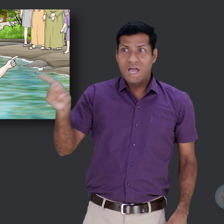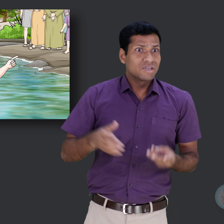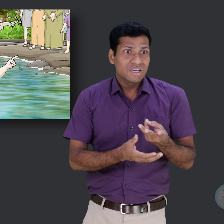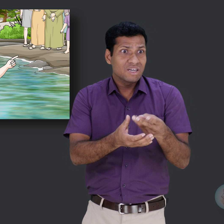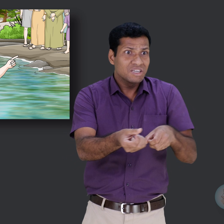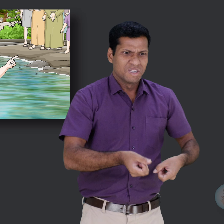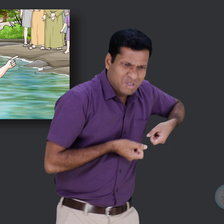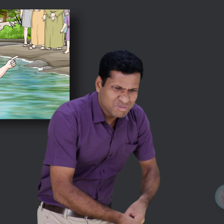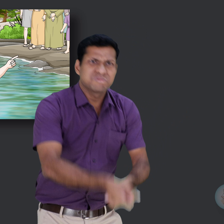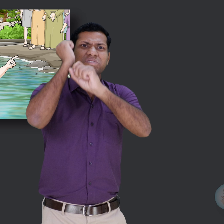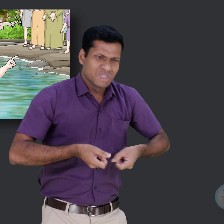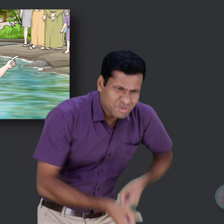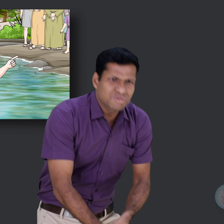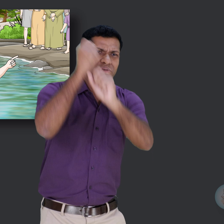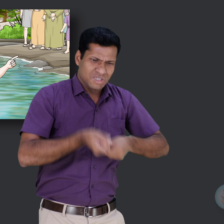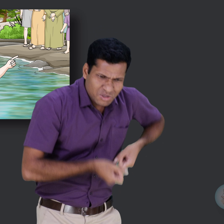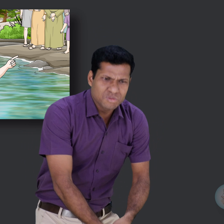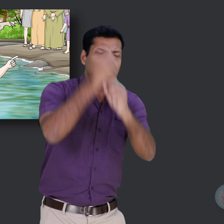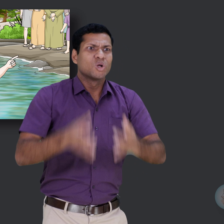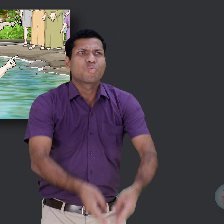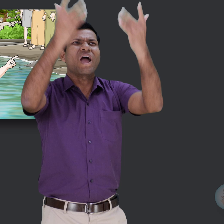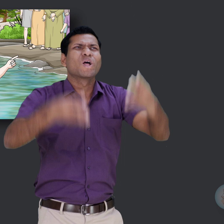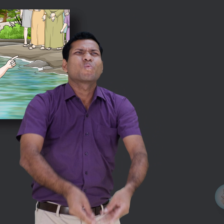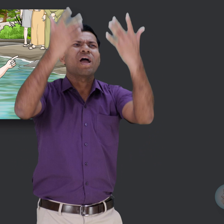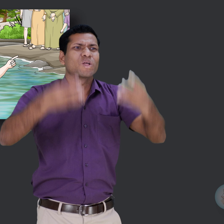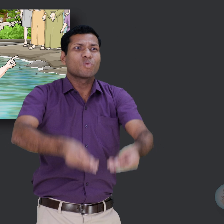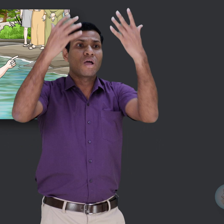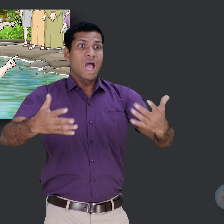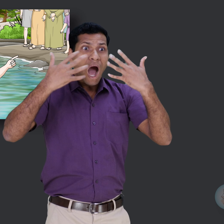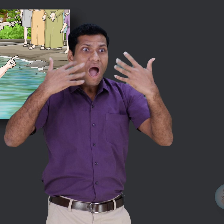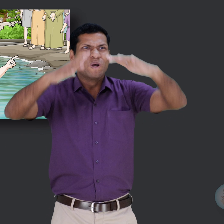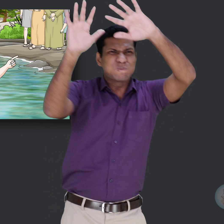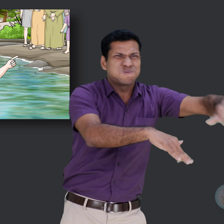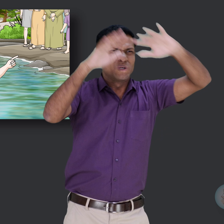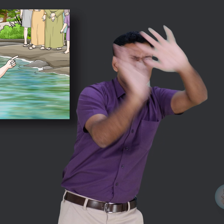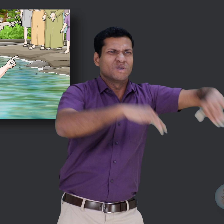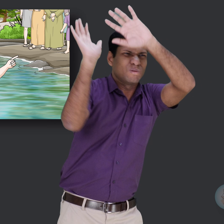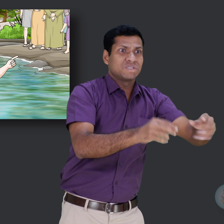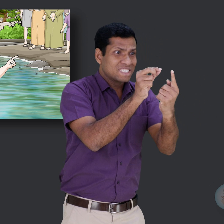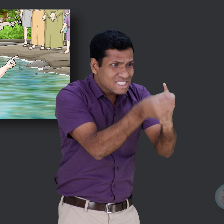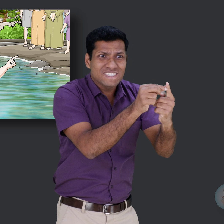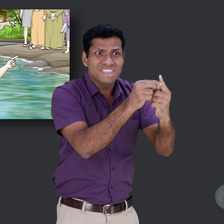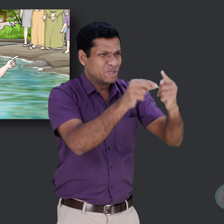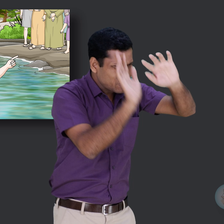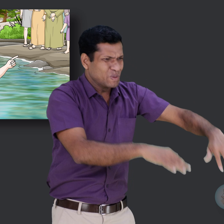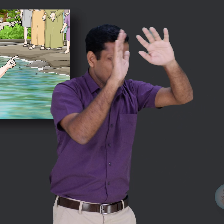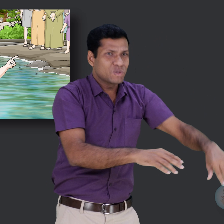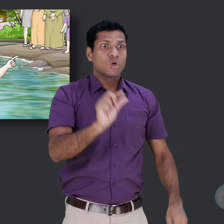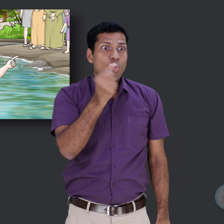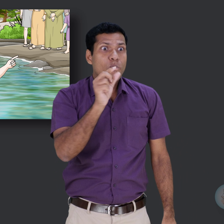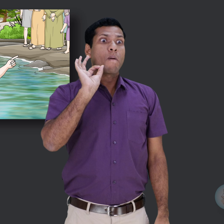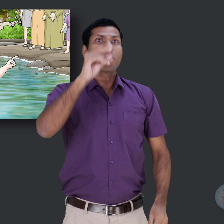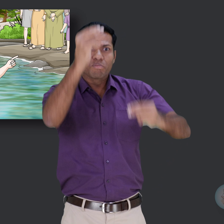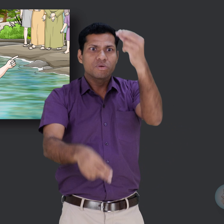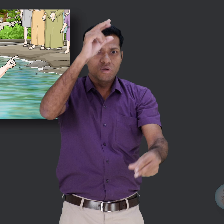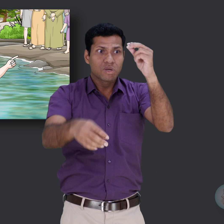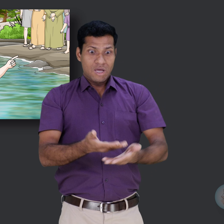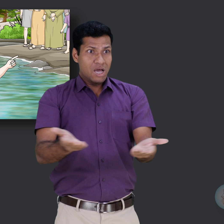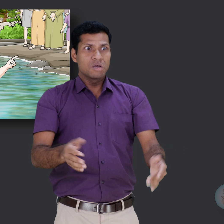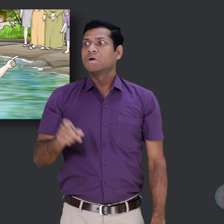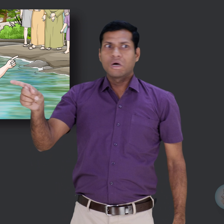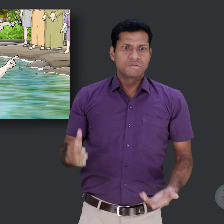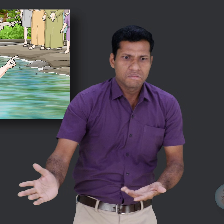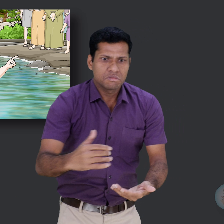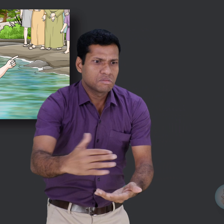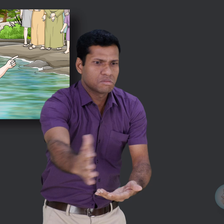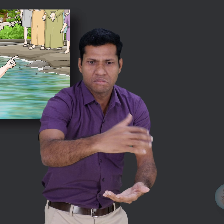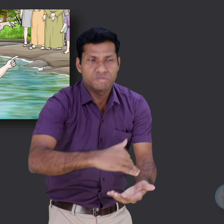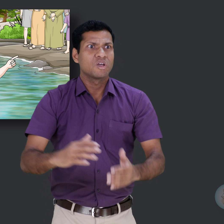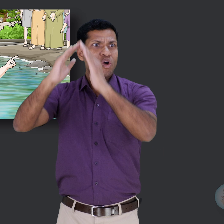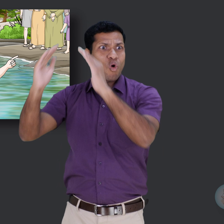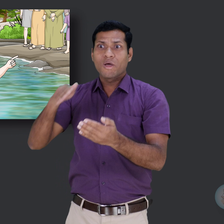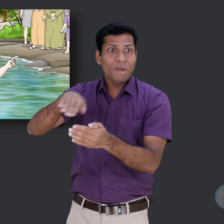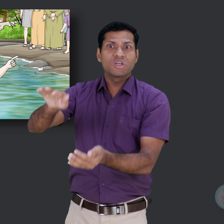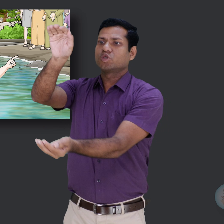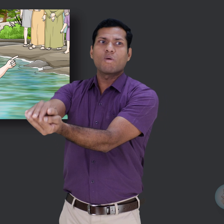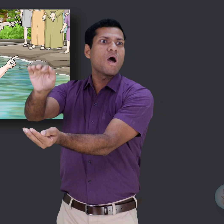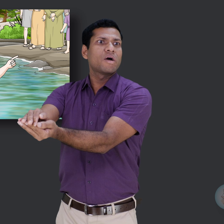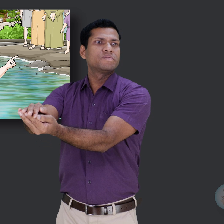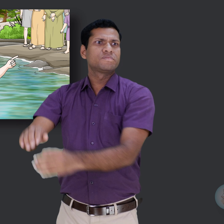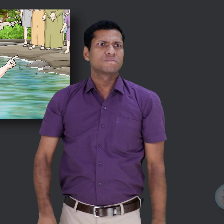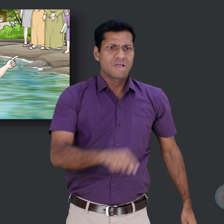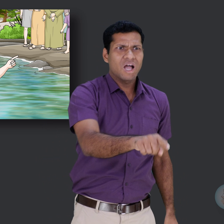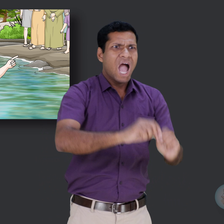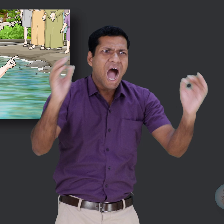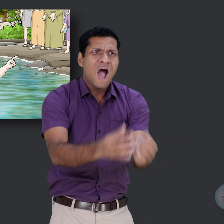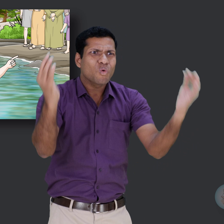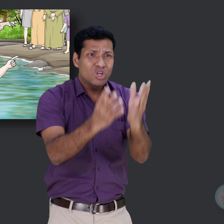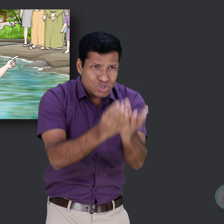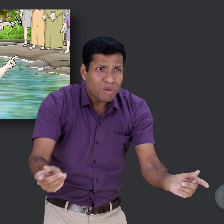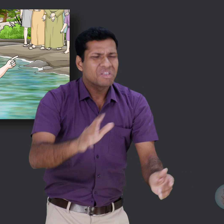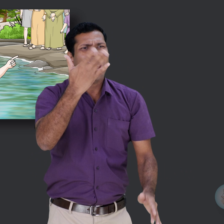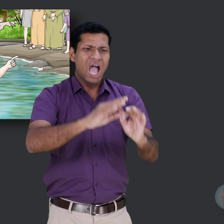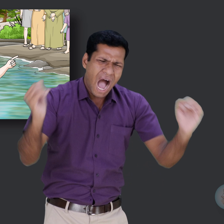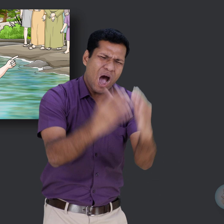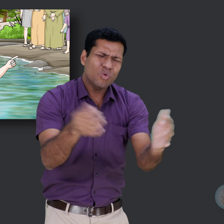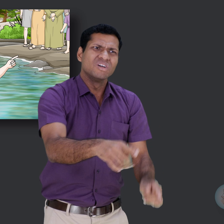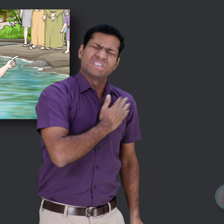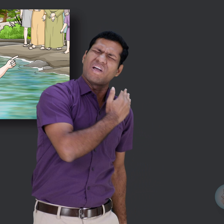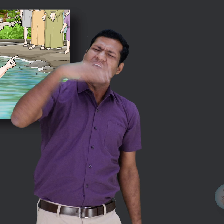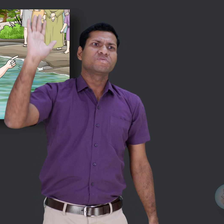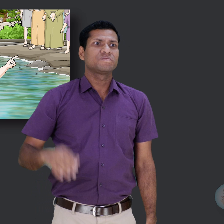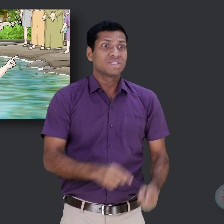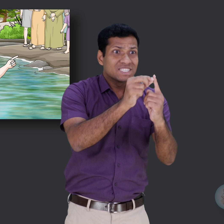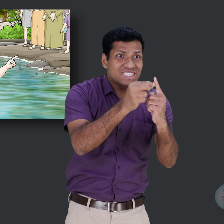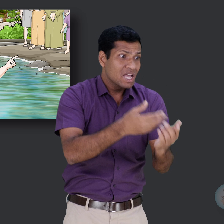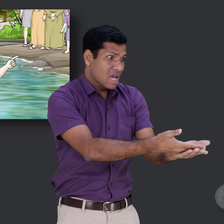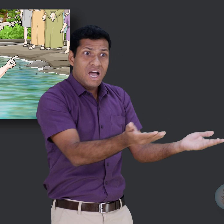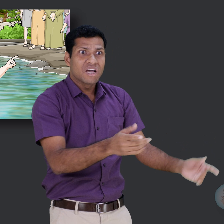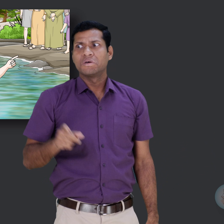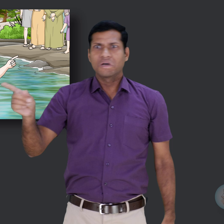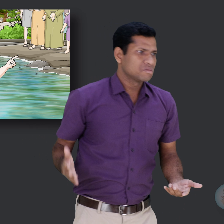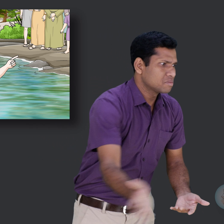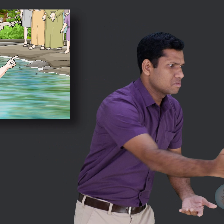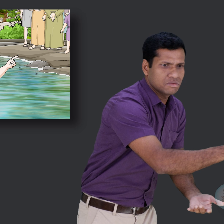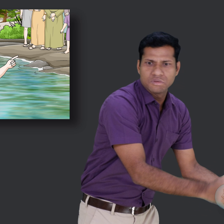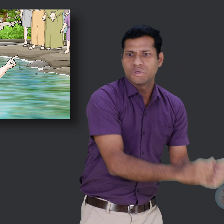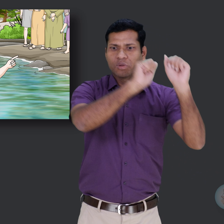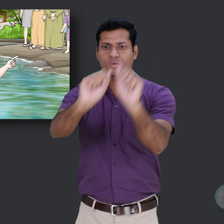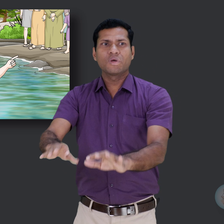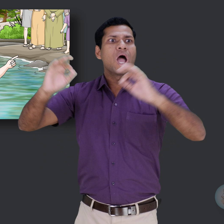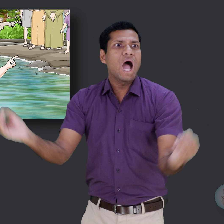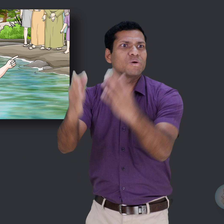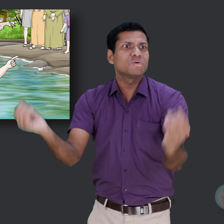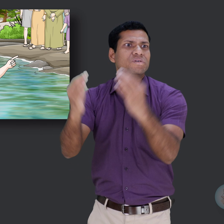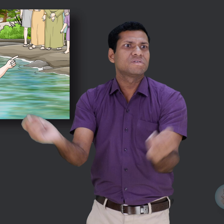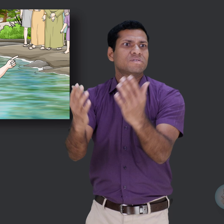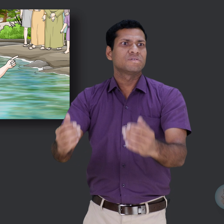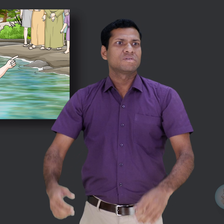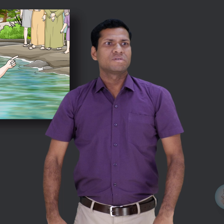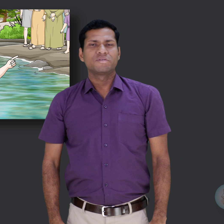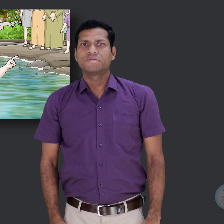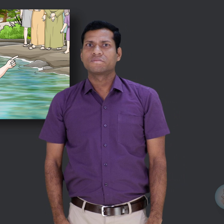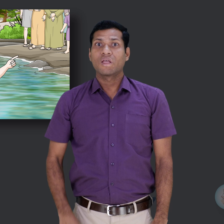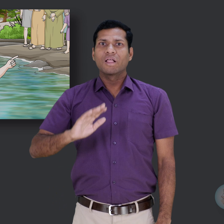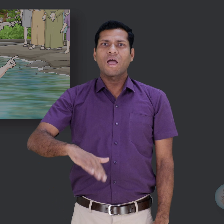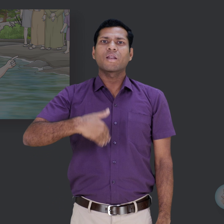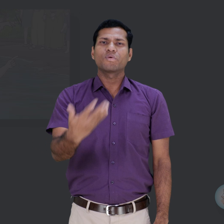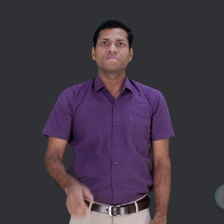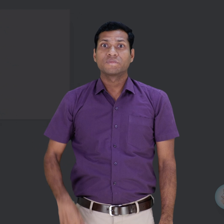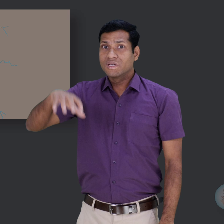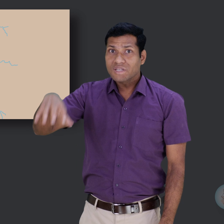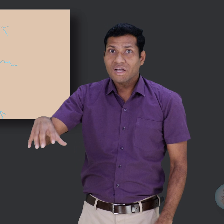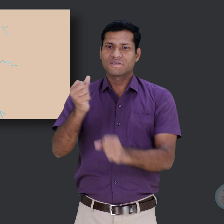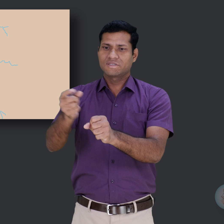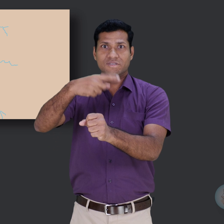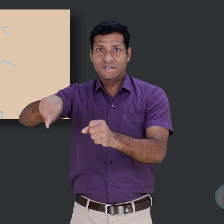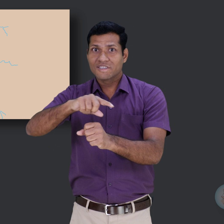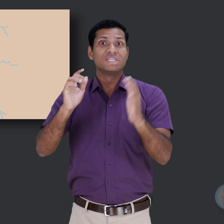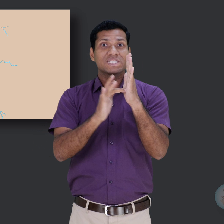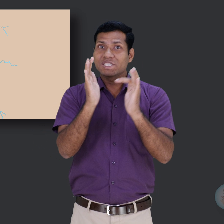His winnowing fork is in His hand to clear His threshing floor and to gather His wheat into the barn; but He will burn up the chaff with unquenchable fire.”